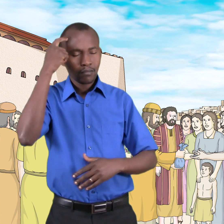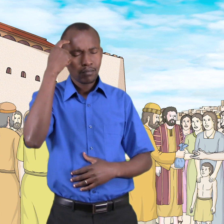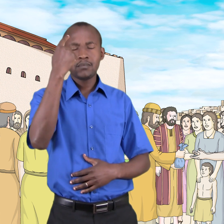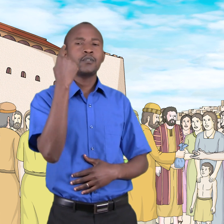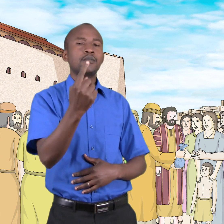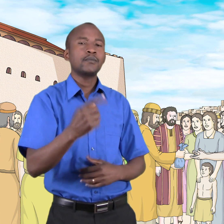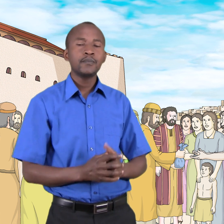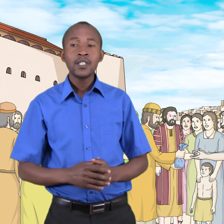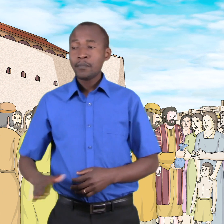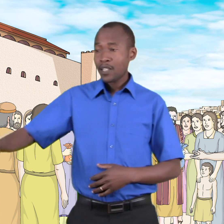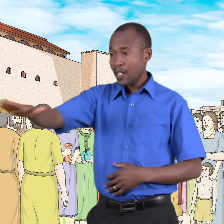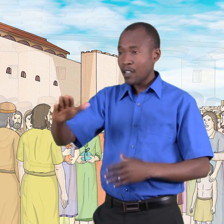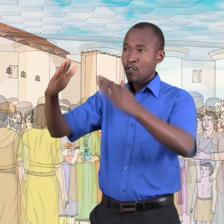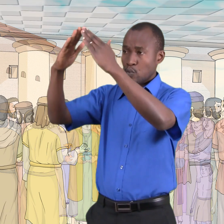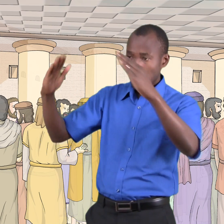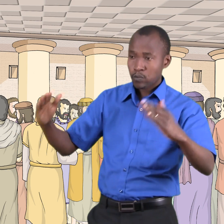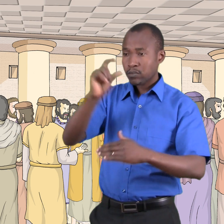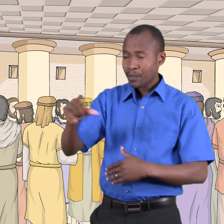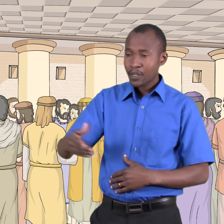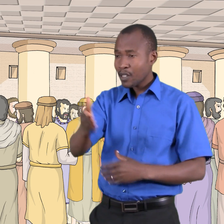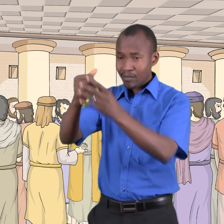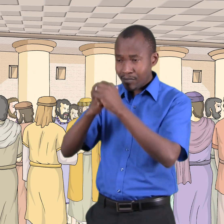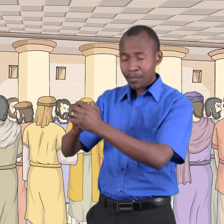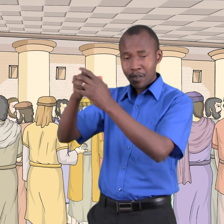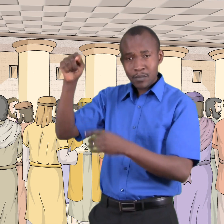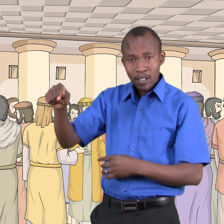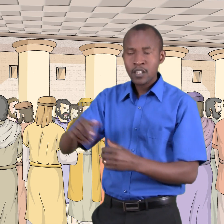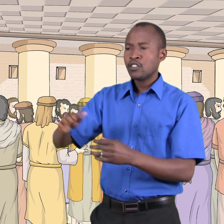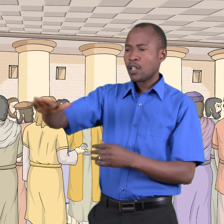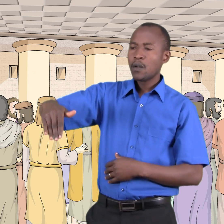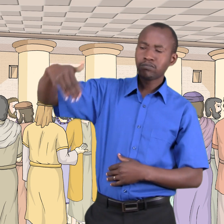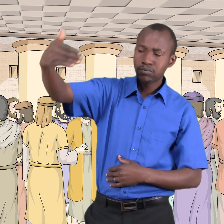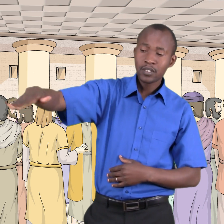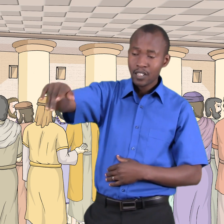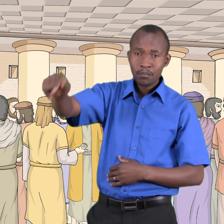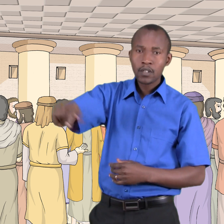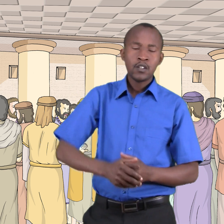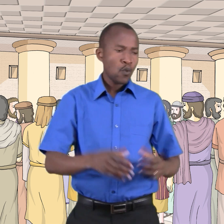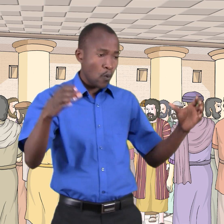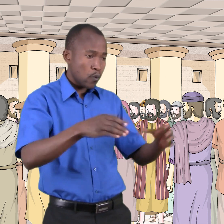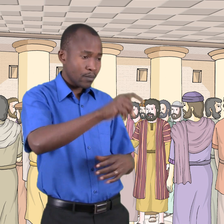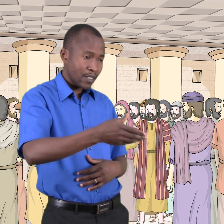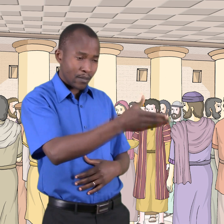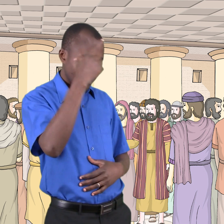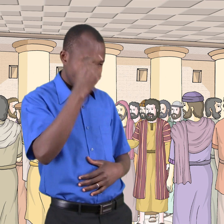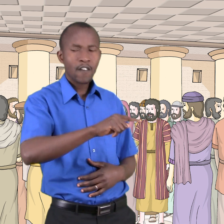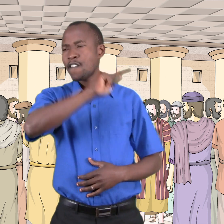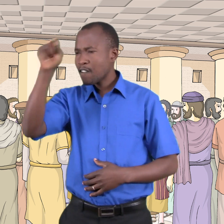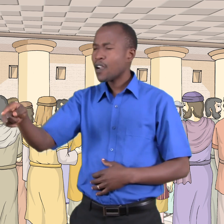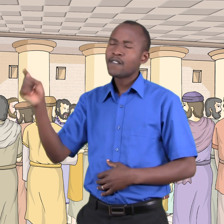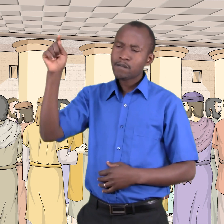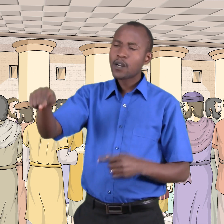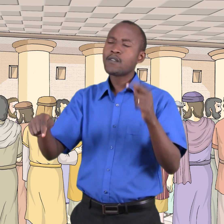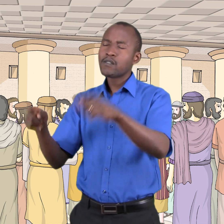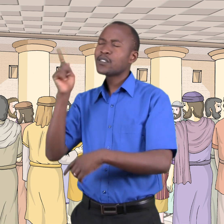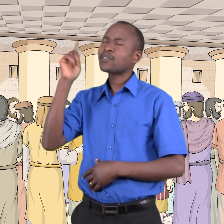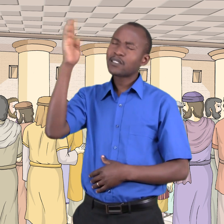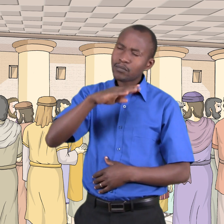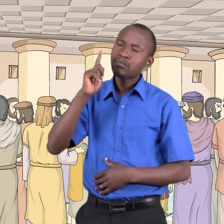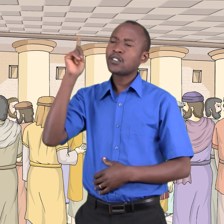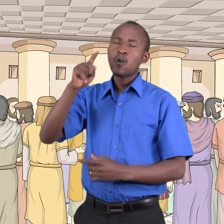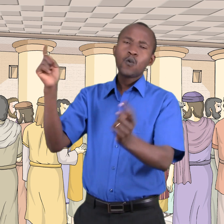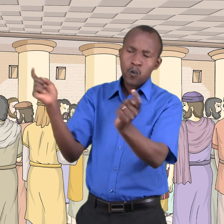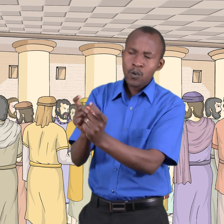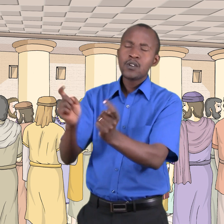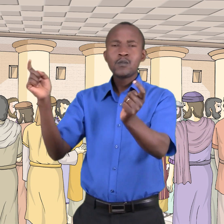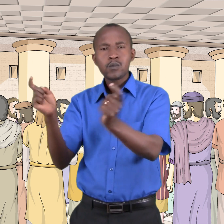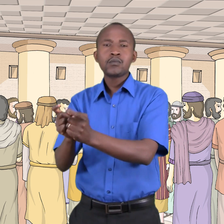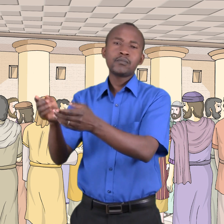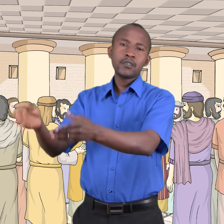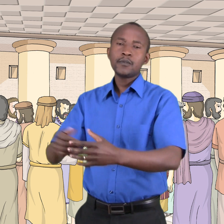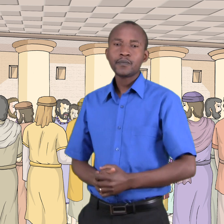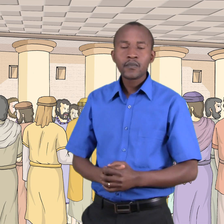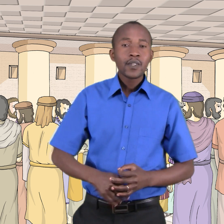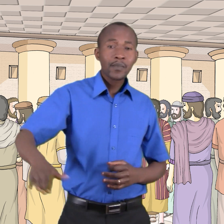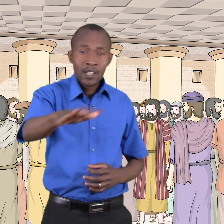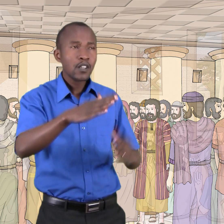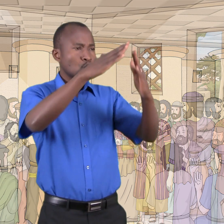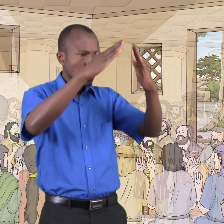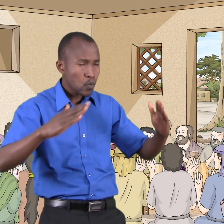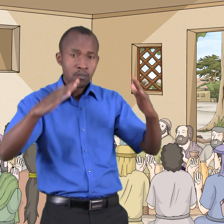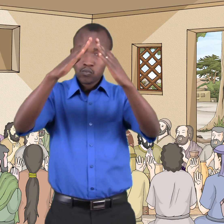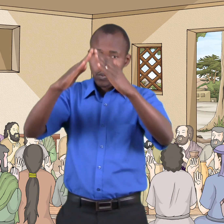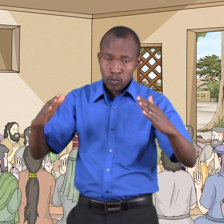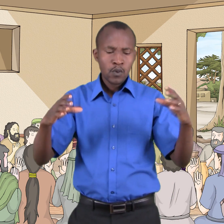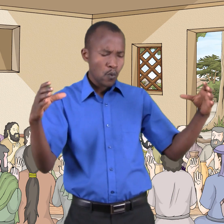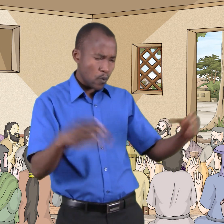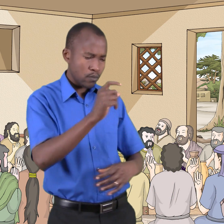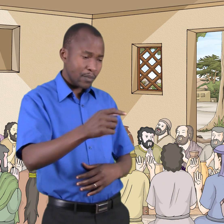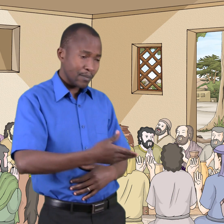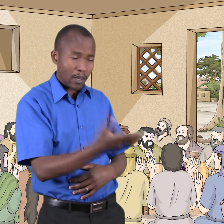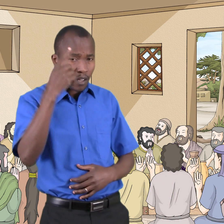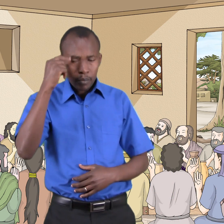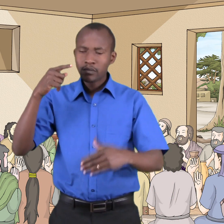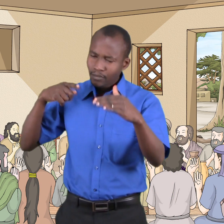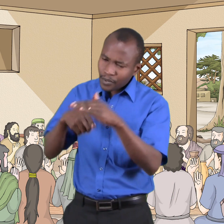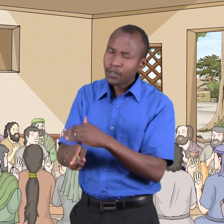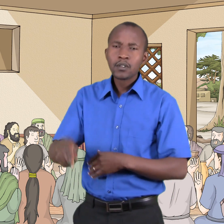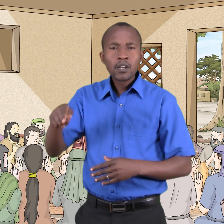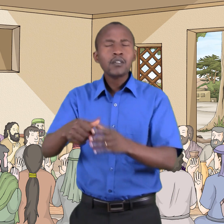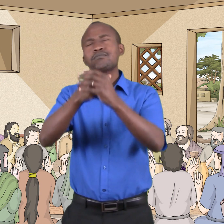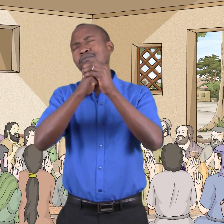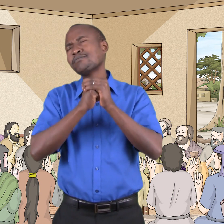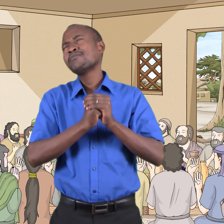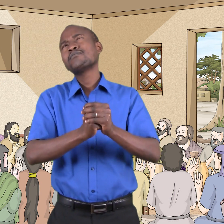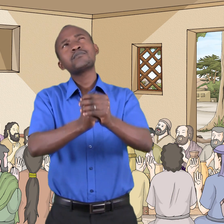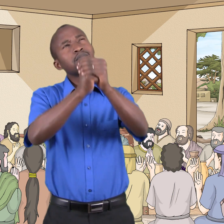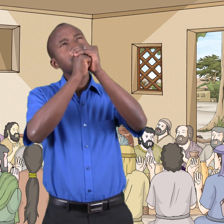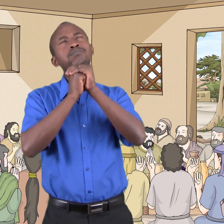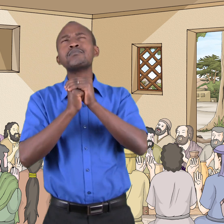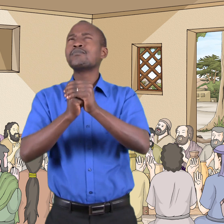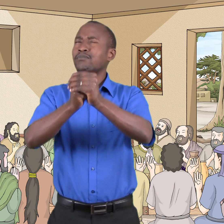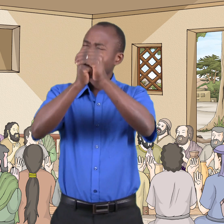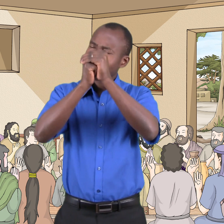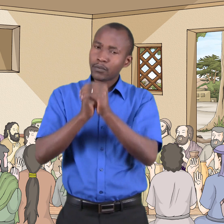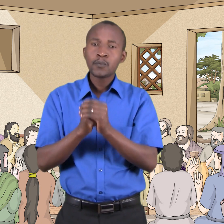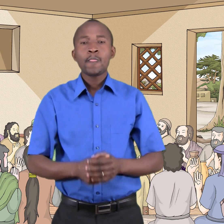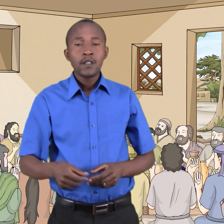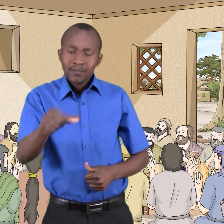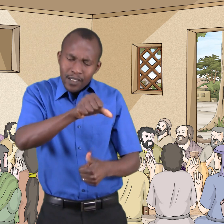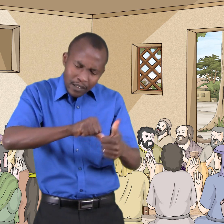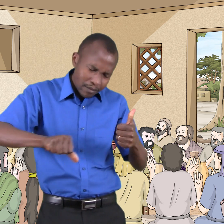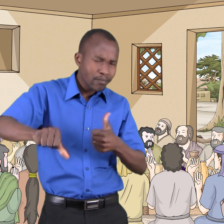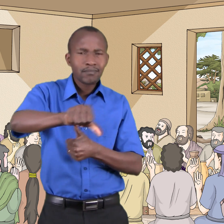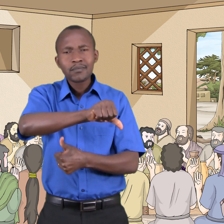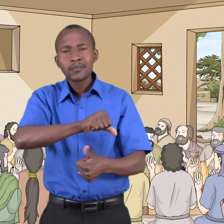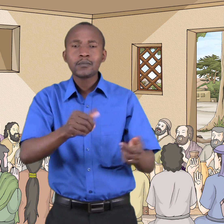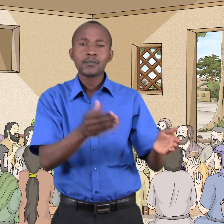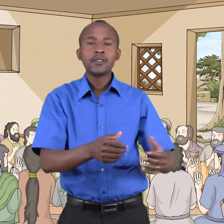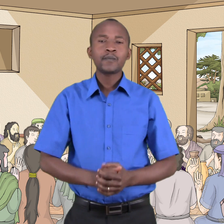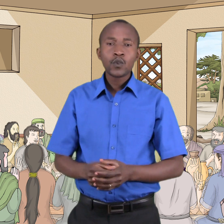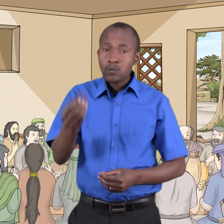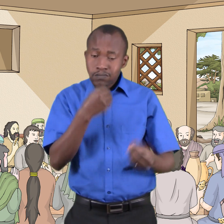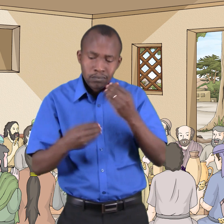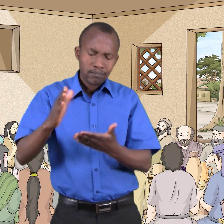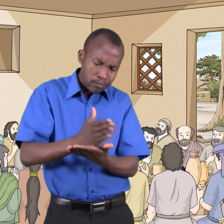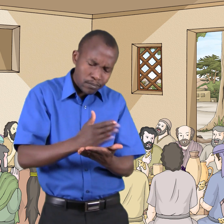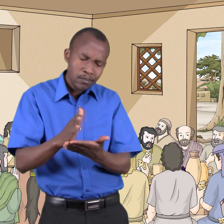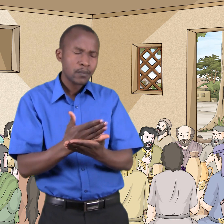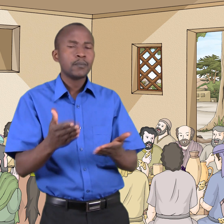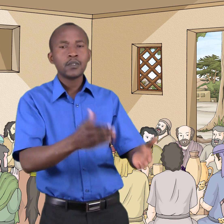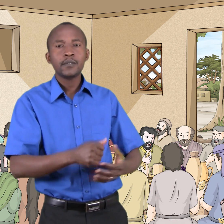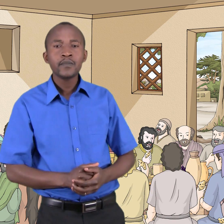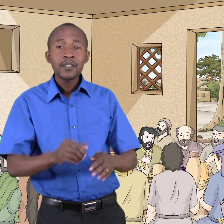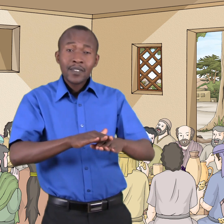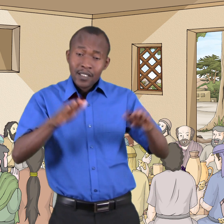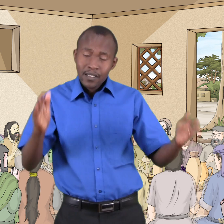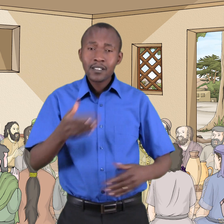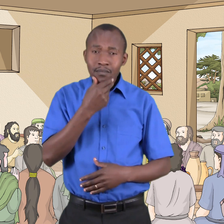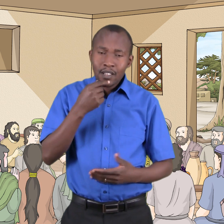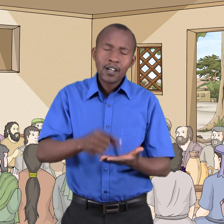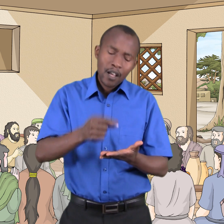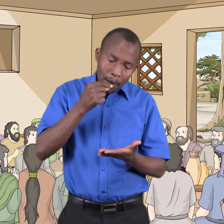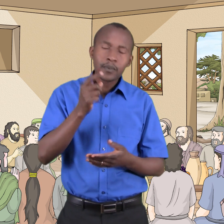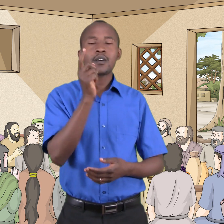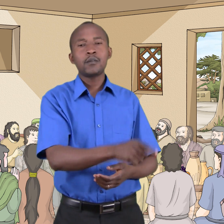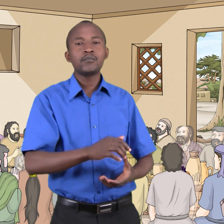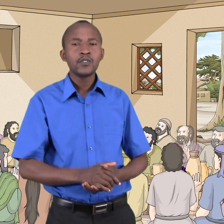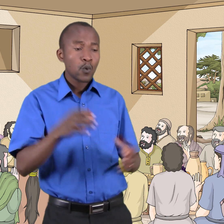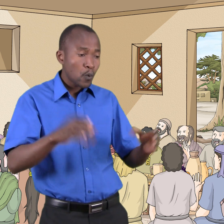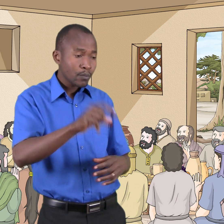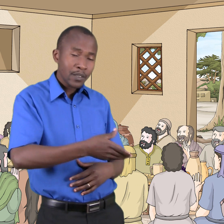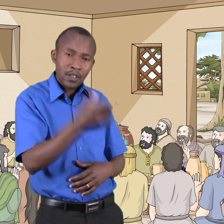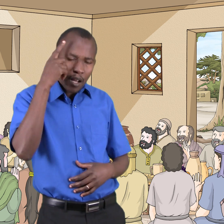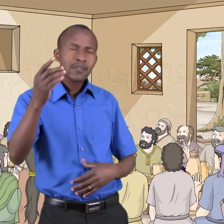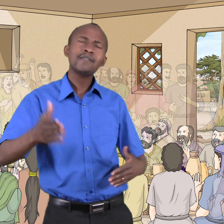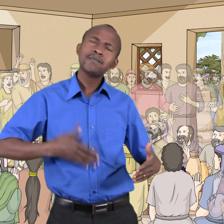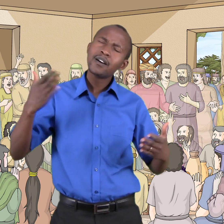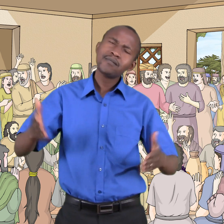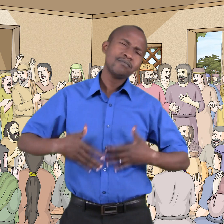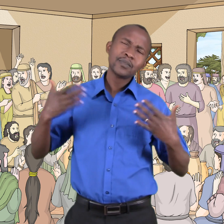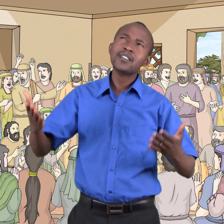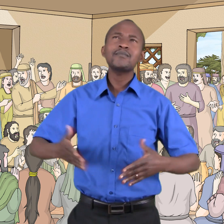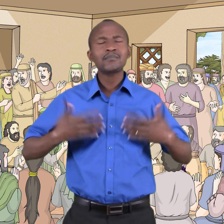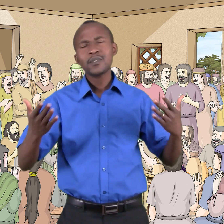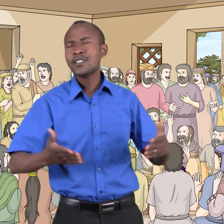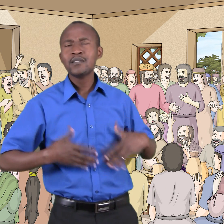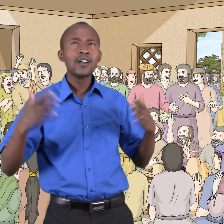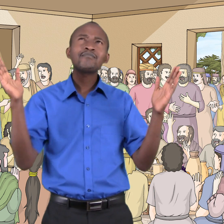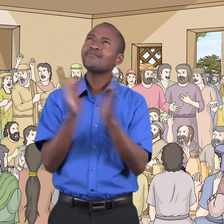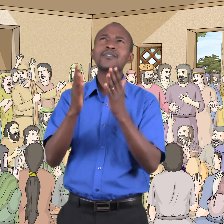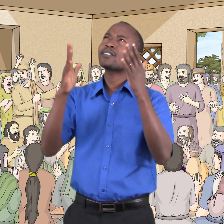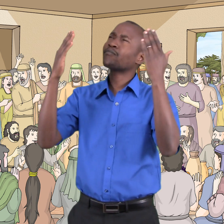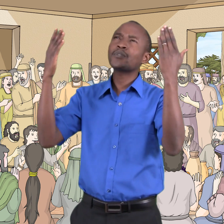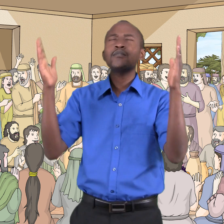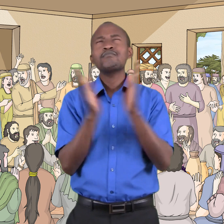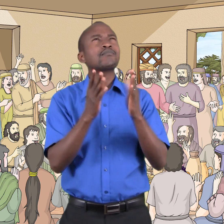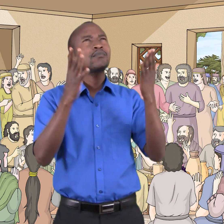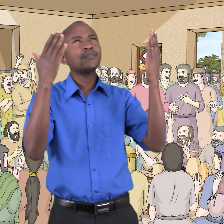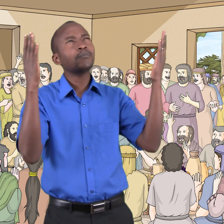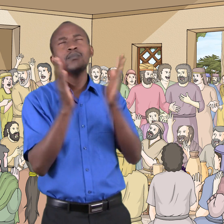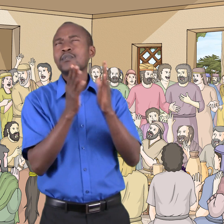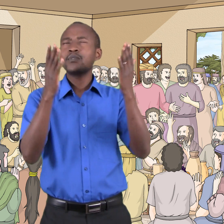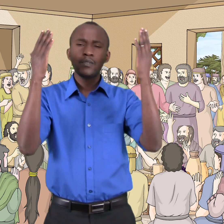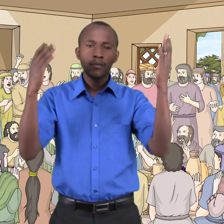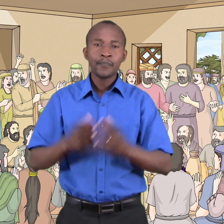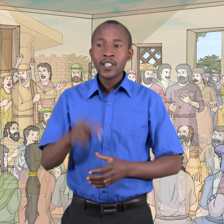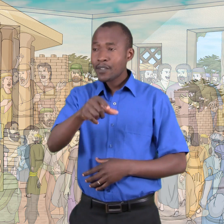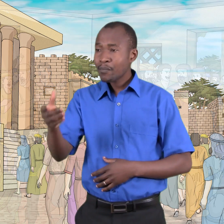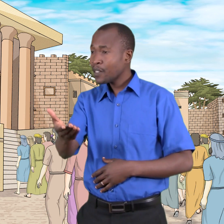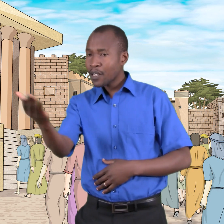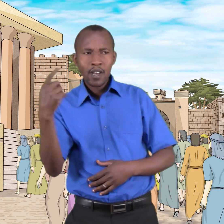With one accord they continued to meet daily in the temple courts and to break bread from house to house, sharing their meals with gladness and sincerity of heart, praising God and enjoying the favor of all the people.